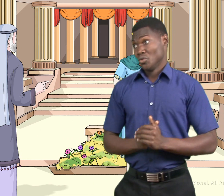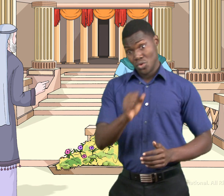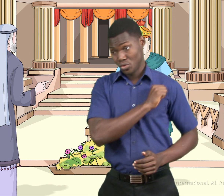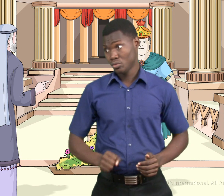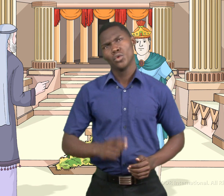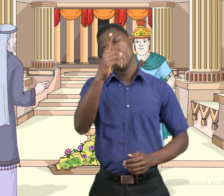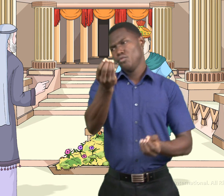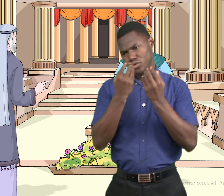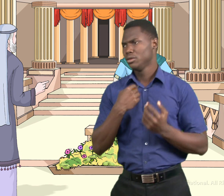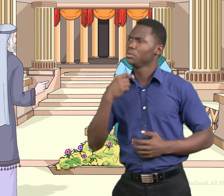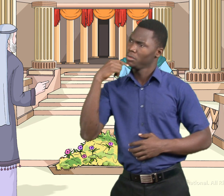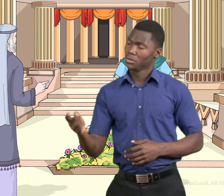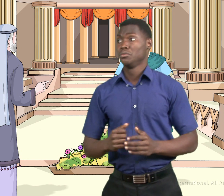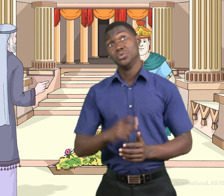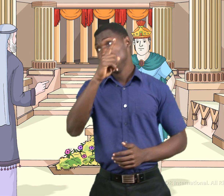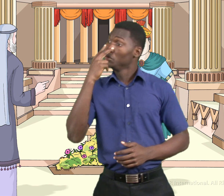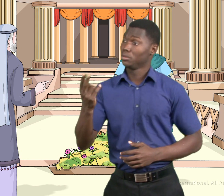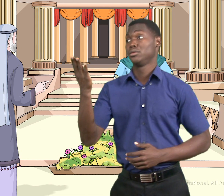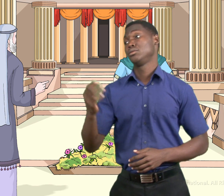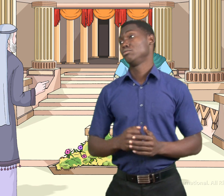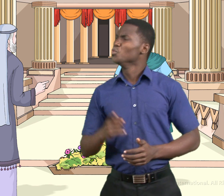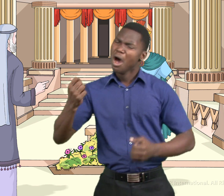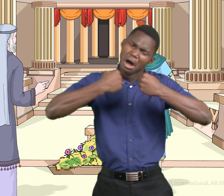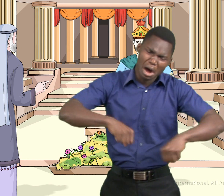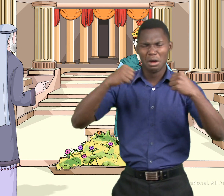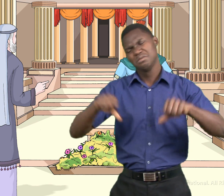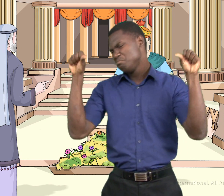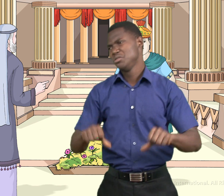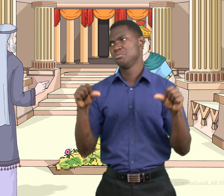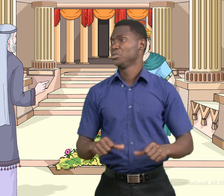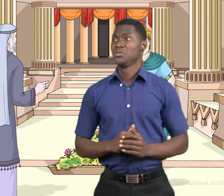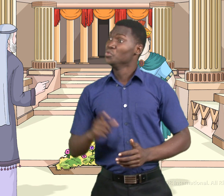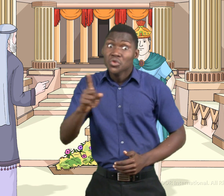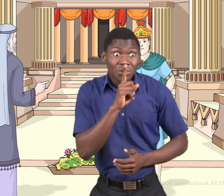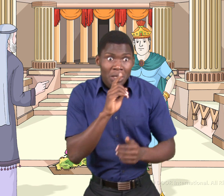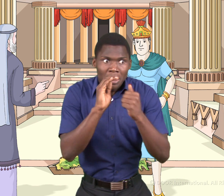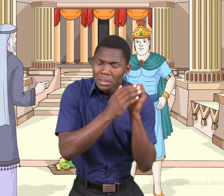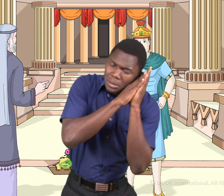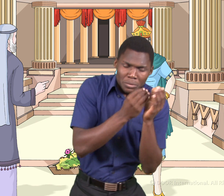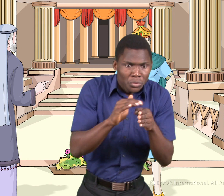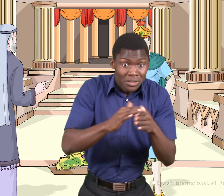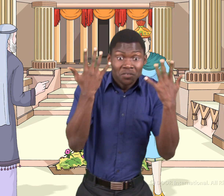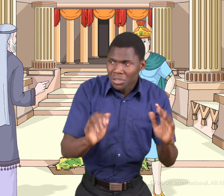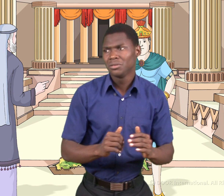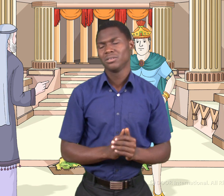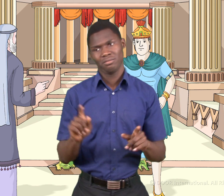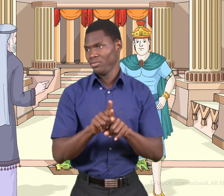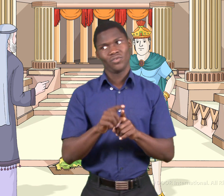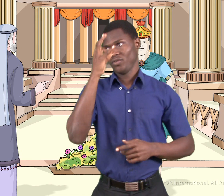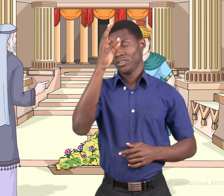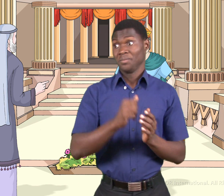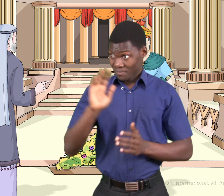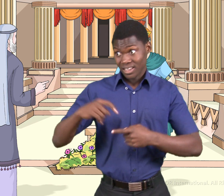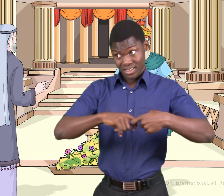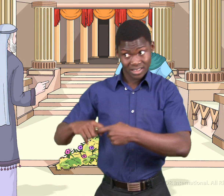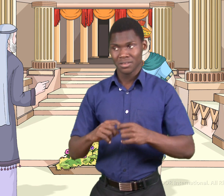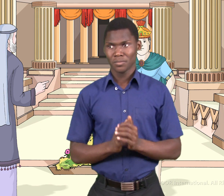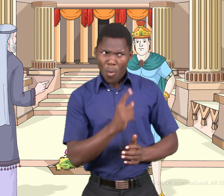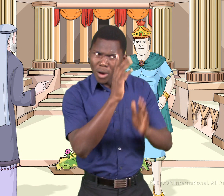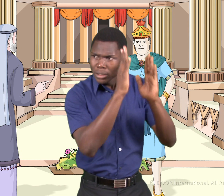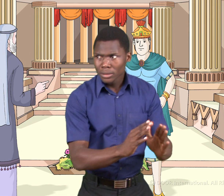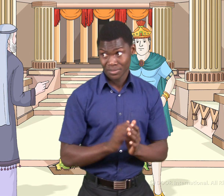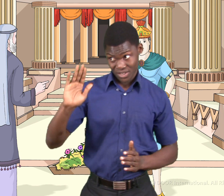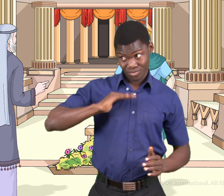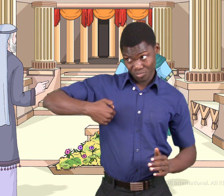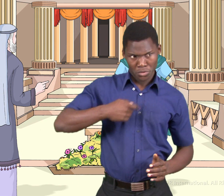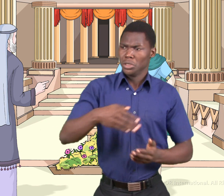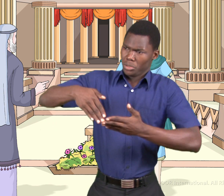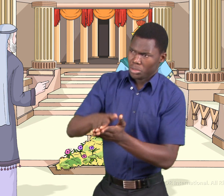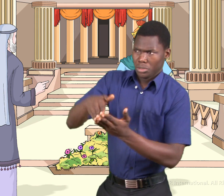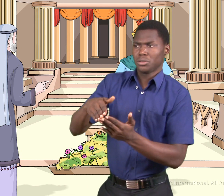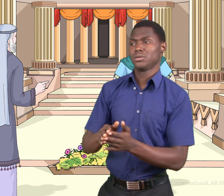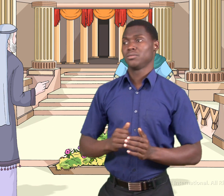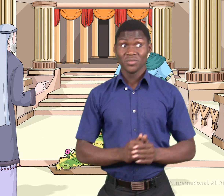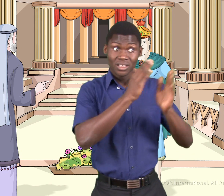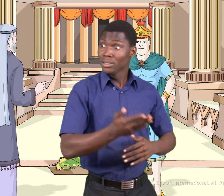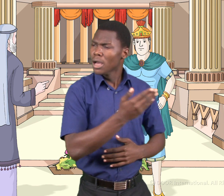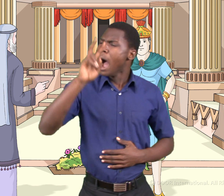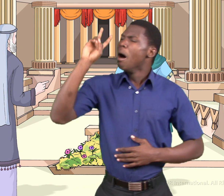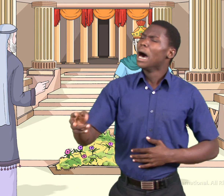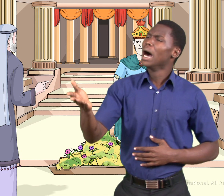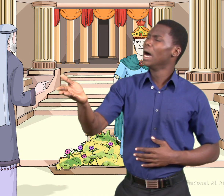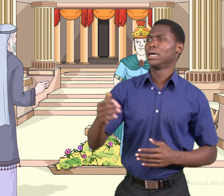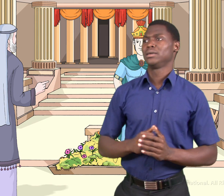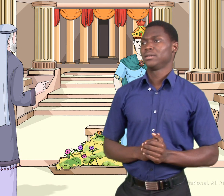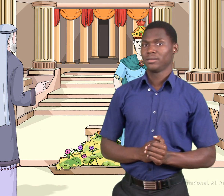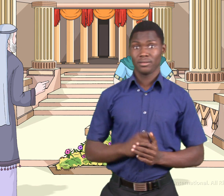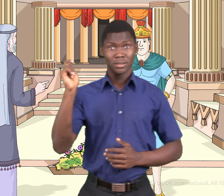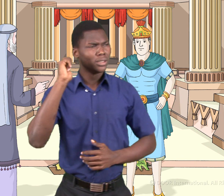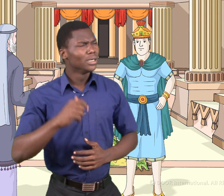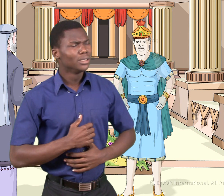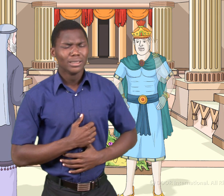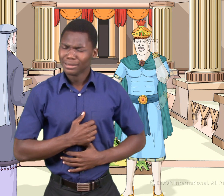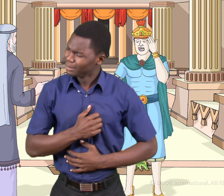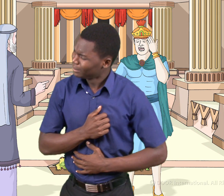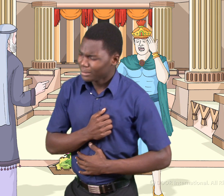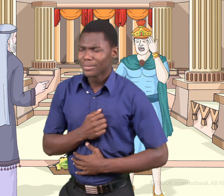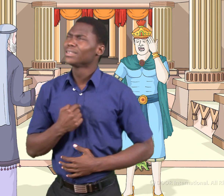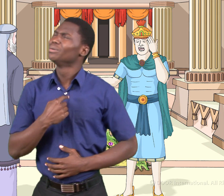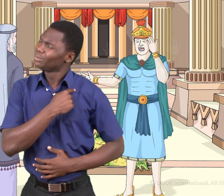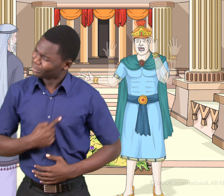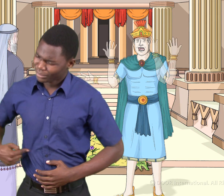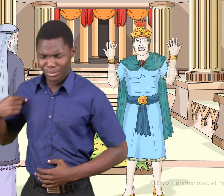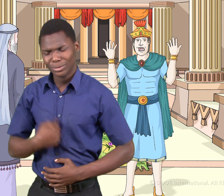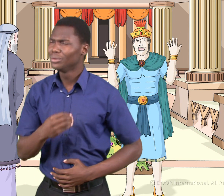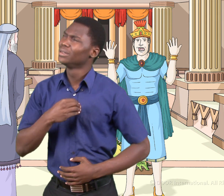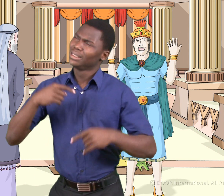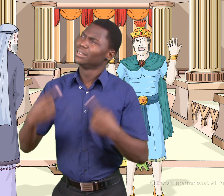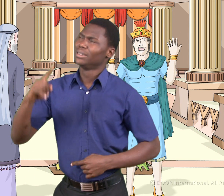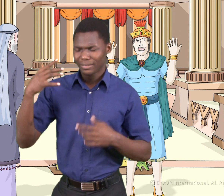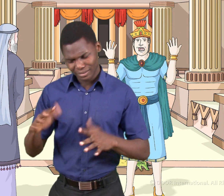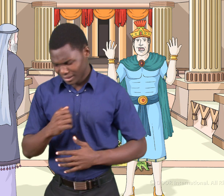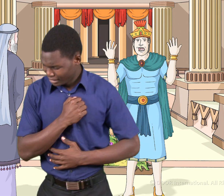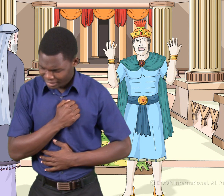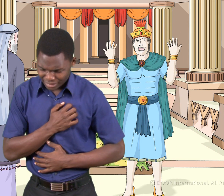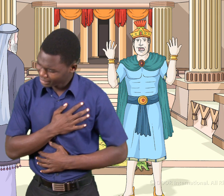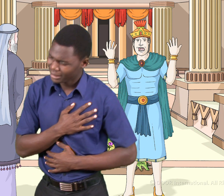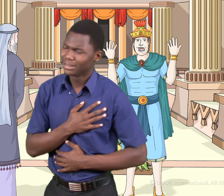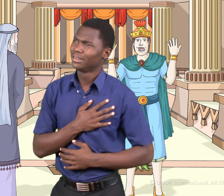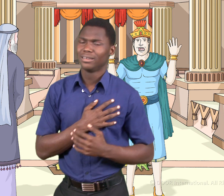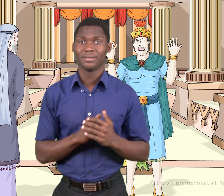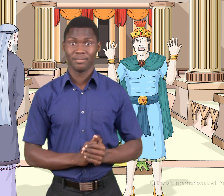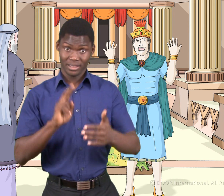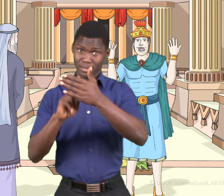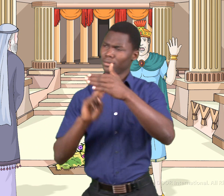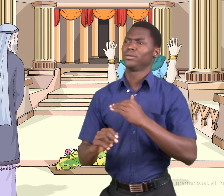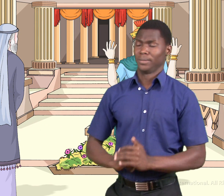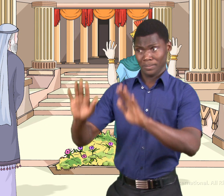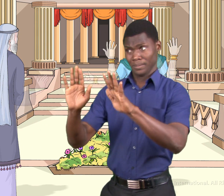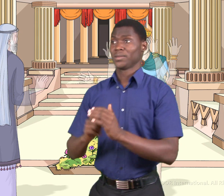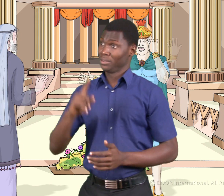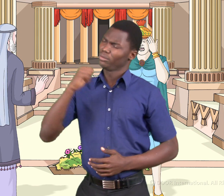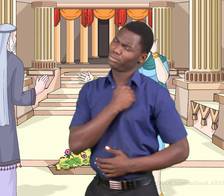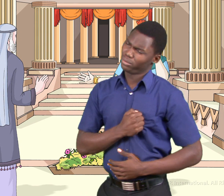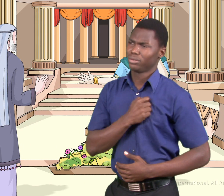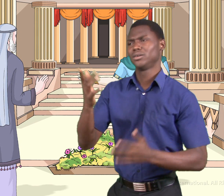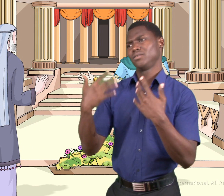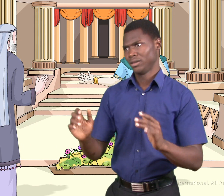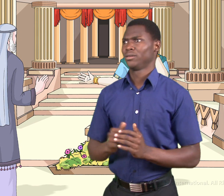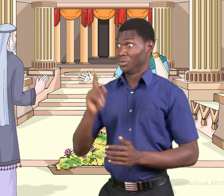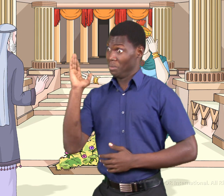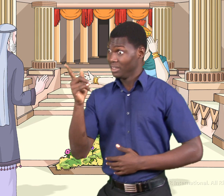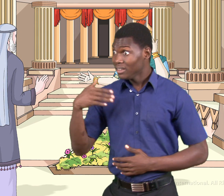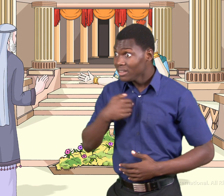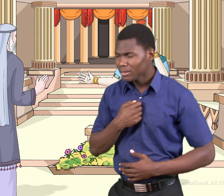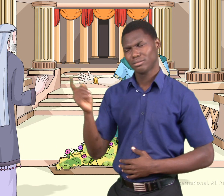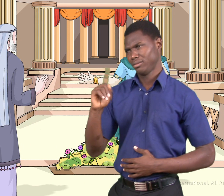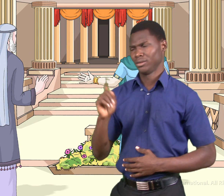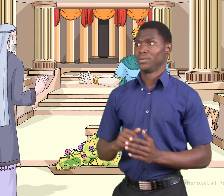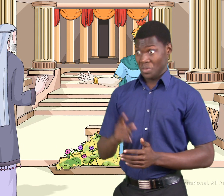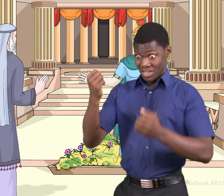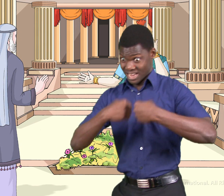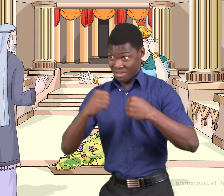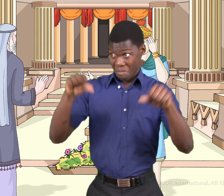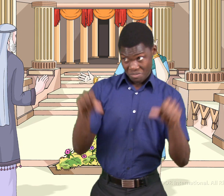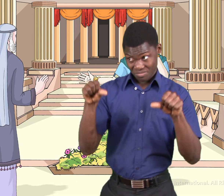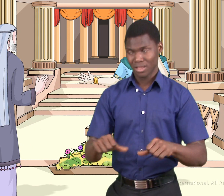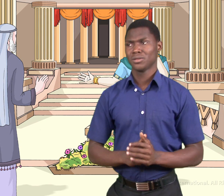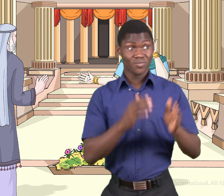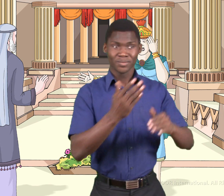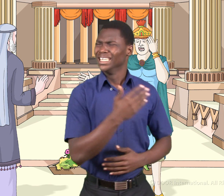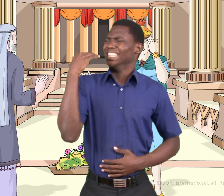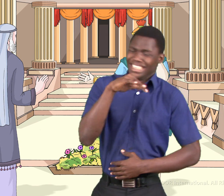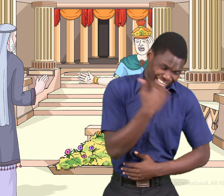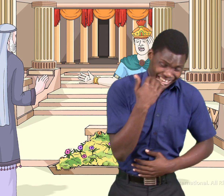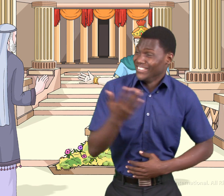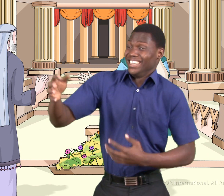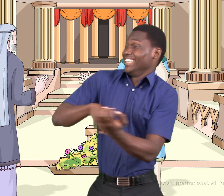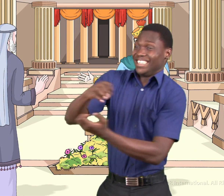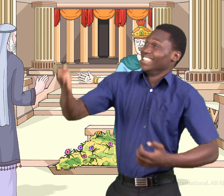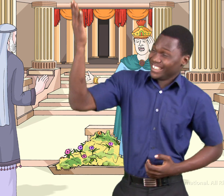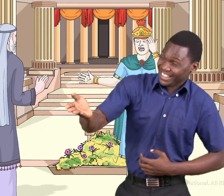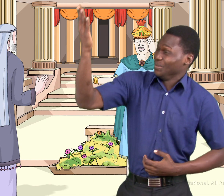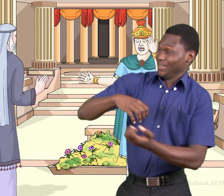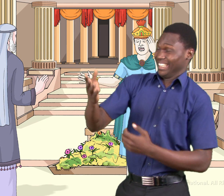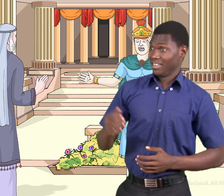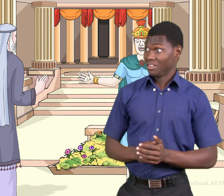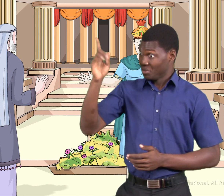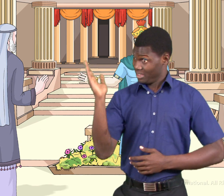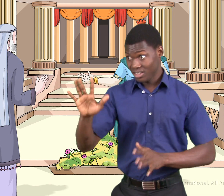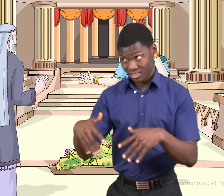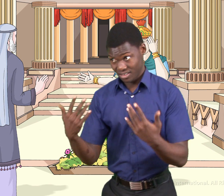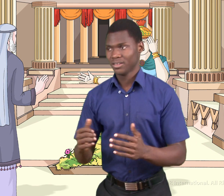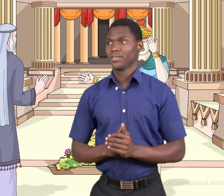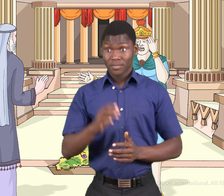Before your very eyes I will take your wives and give them to another, and he will lie with them in broad daylight. You have acted in secret, but I will do this thing in broad daylight before all Israel.’” Then David said to Nathan, “I have sinned against the LORD.” “The LORD has taken away your sin,” Nathan replied. “You will not die.